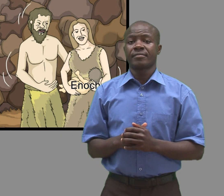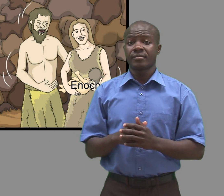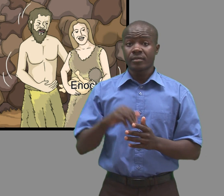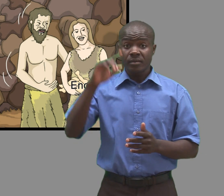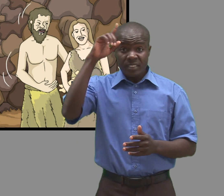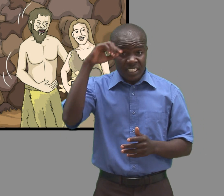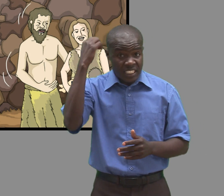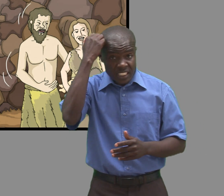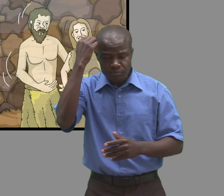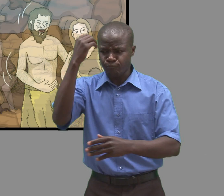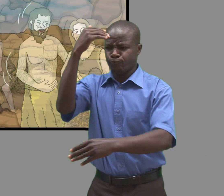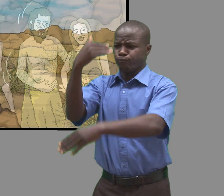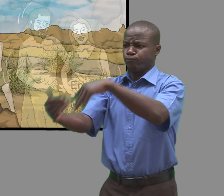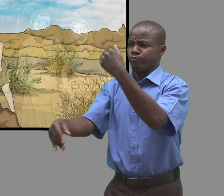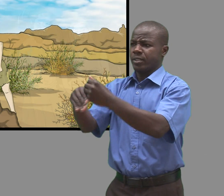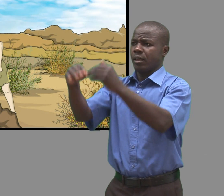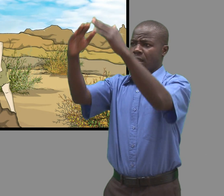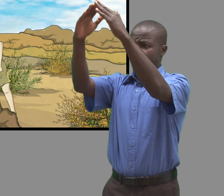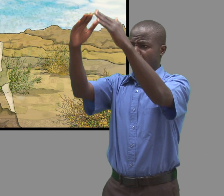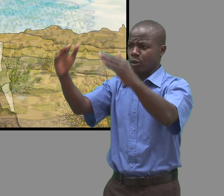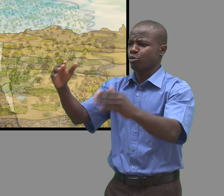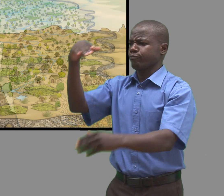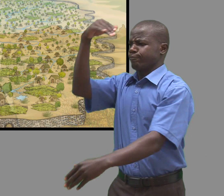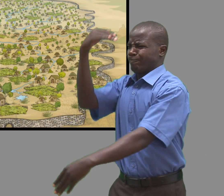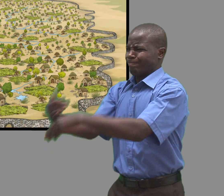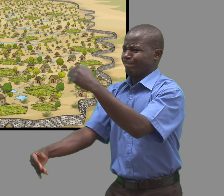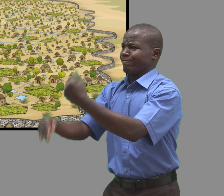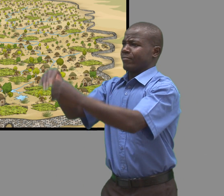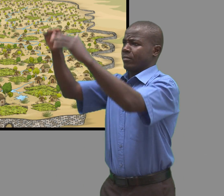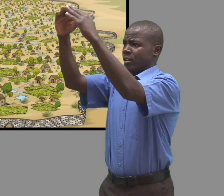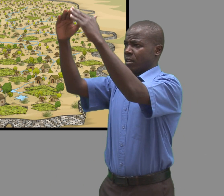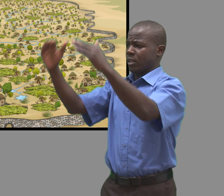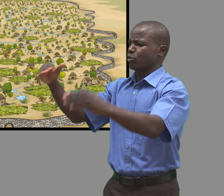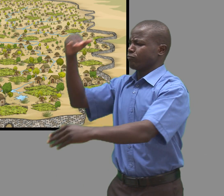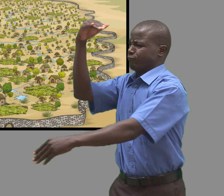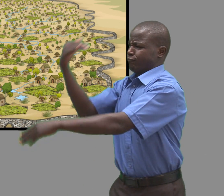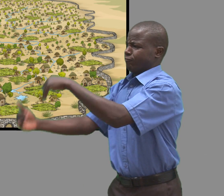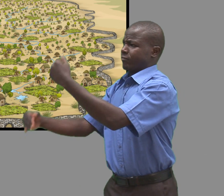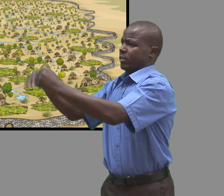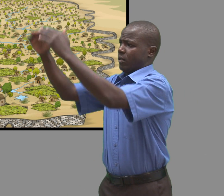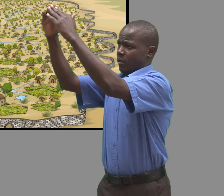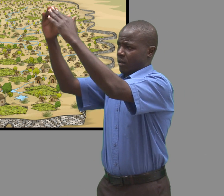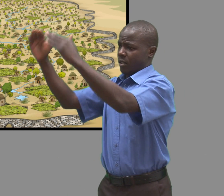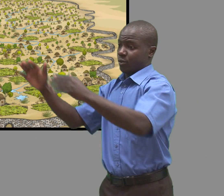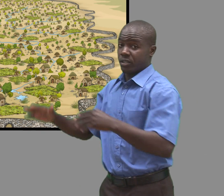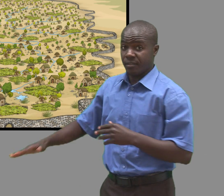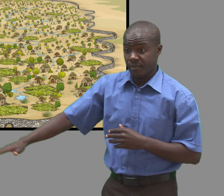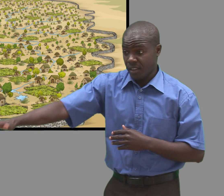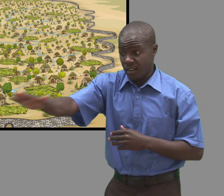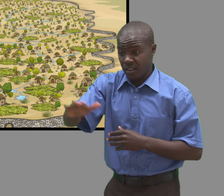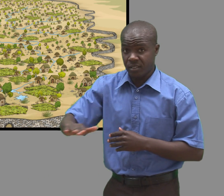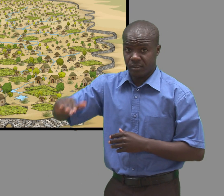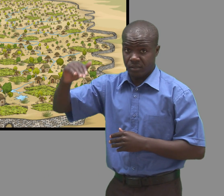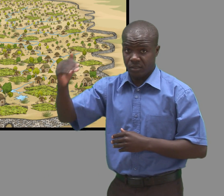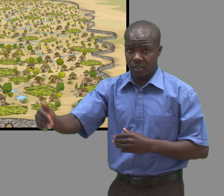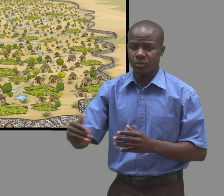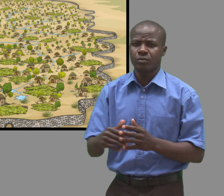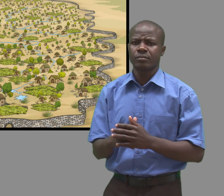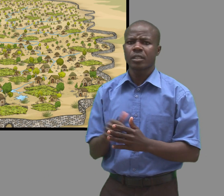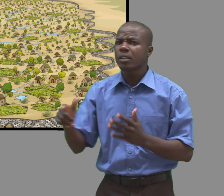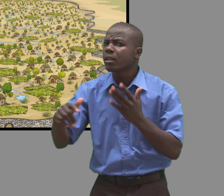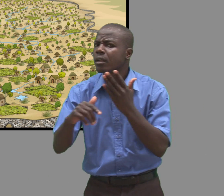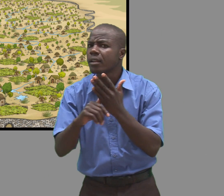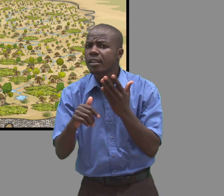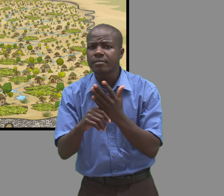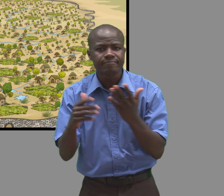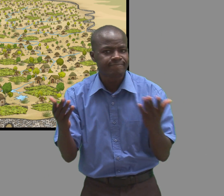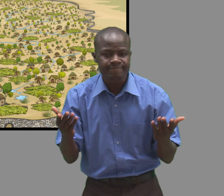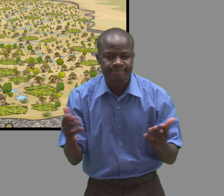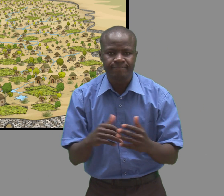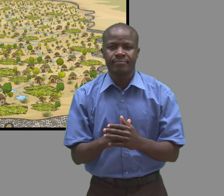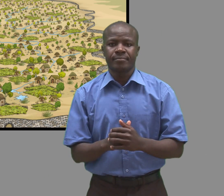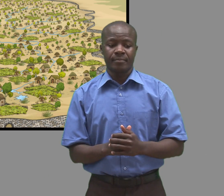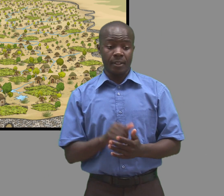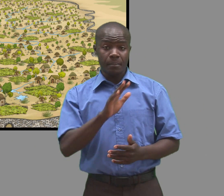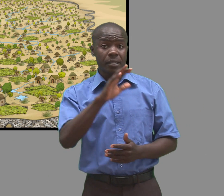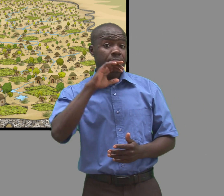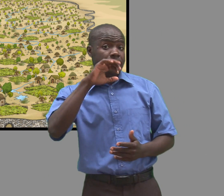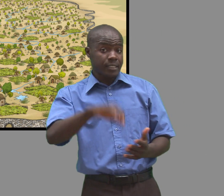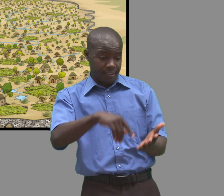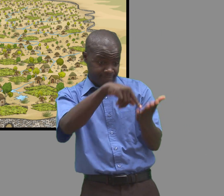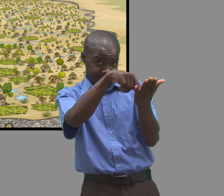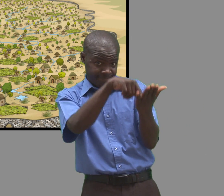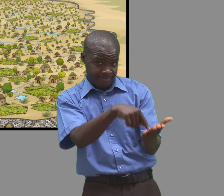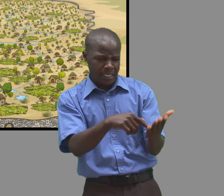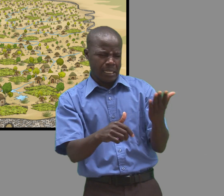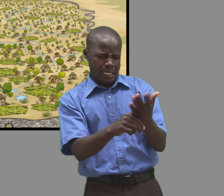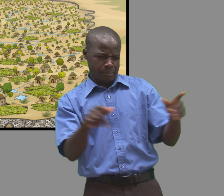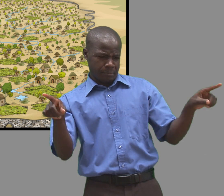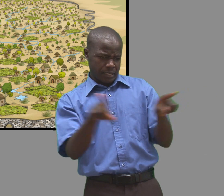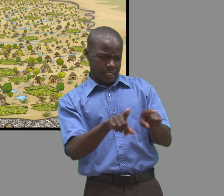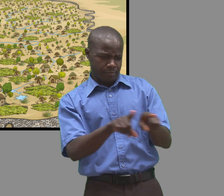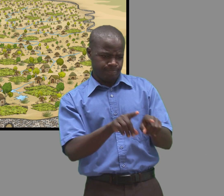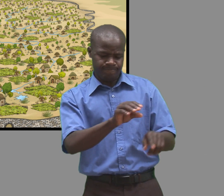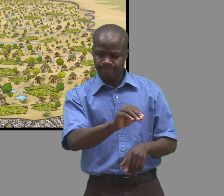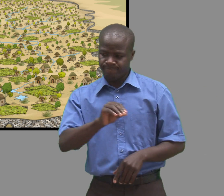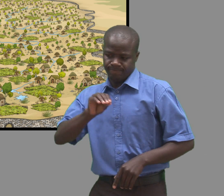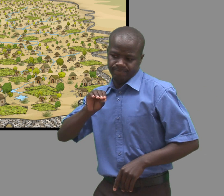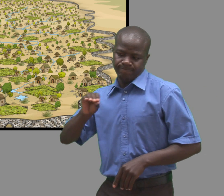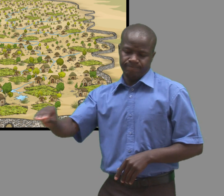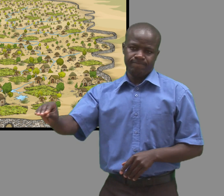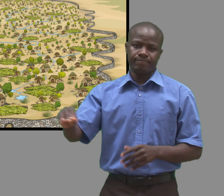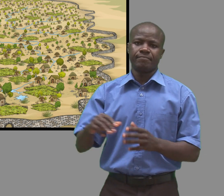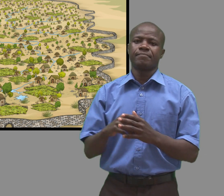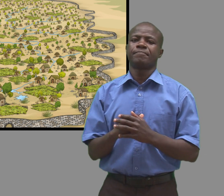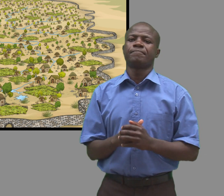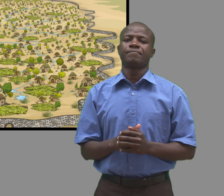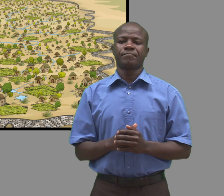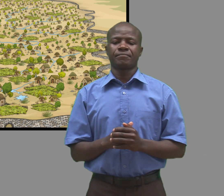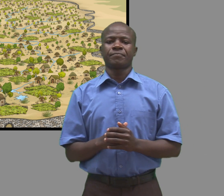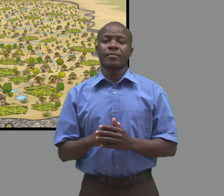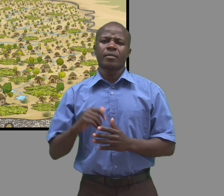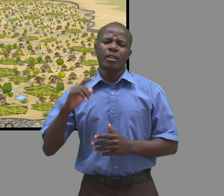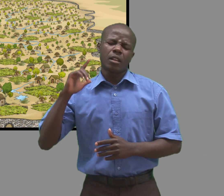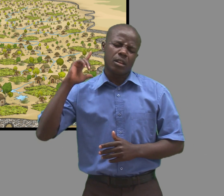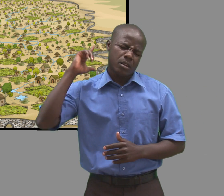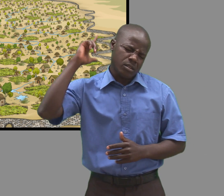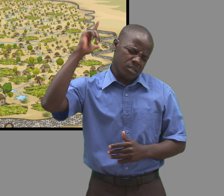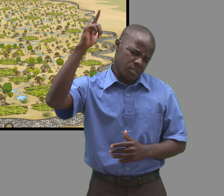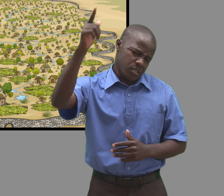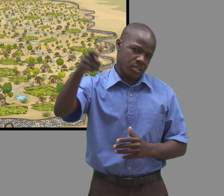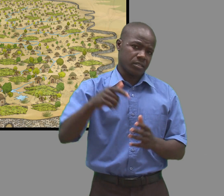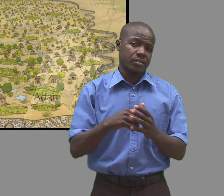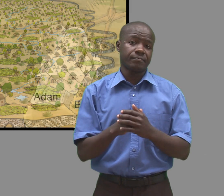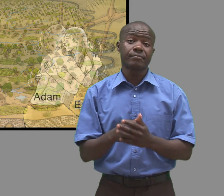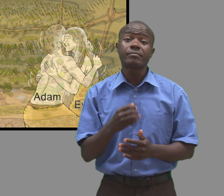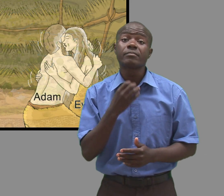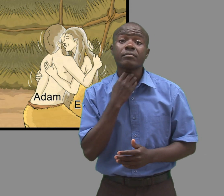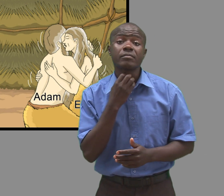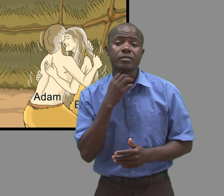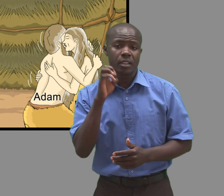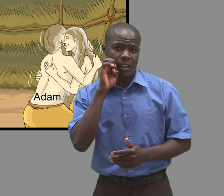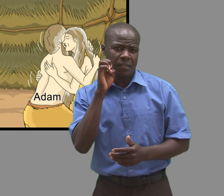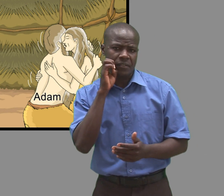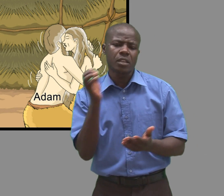Then Cain built a city and named it after his son Enoch.